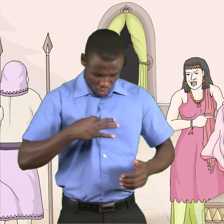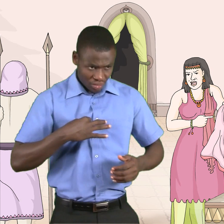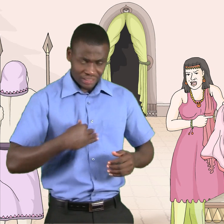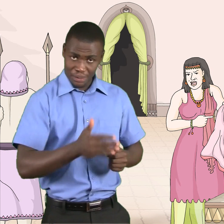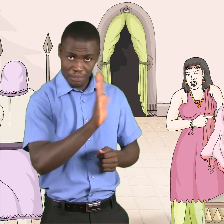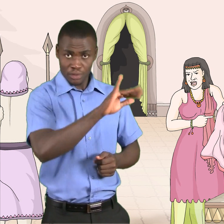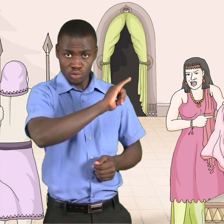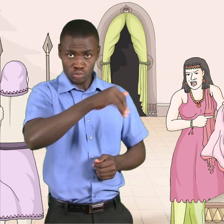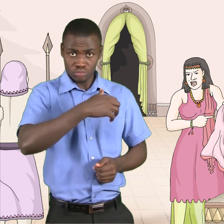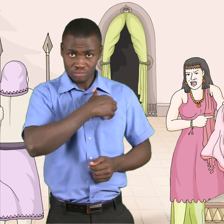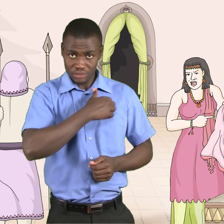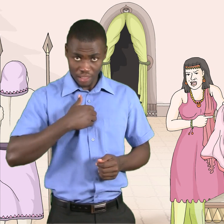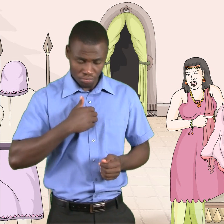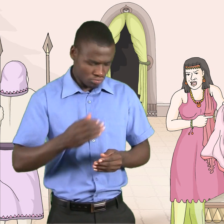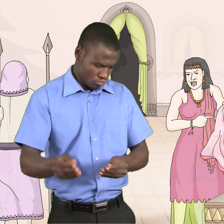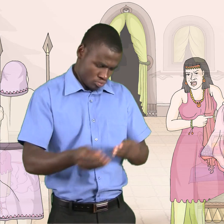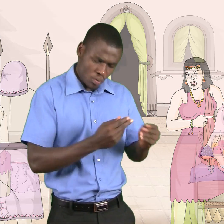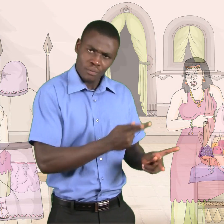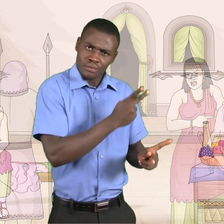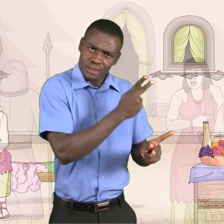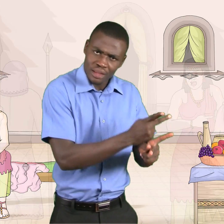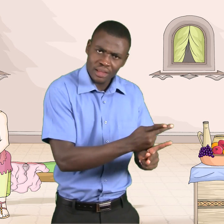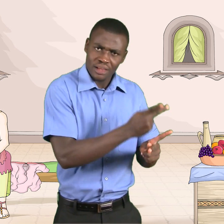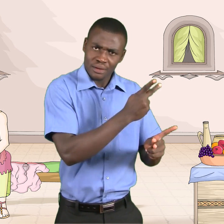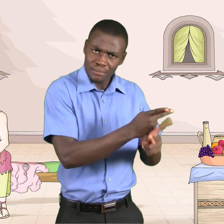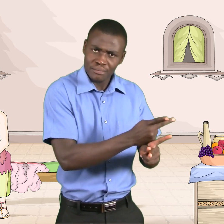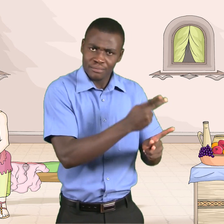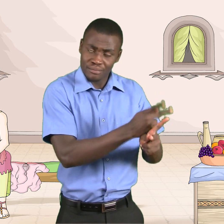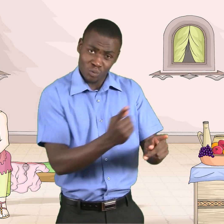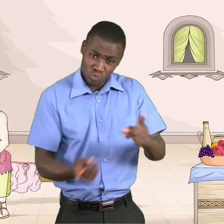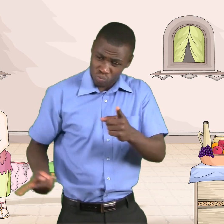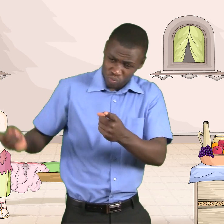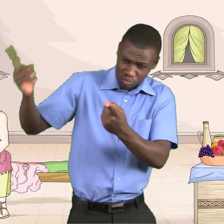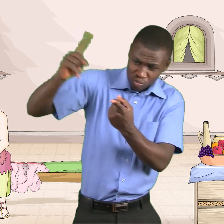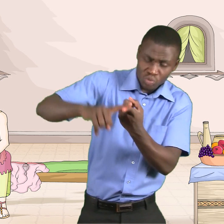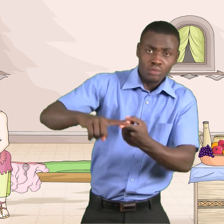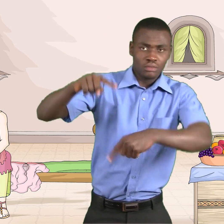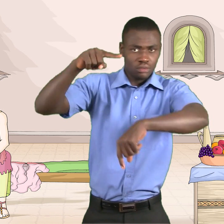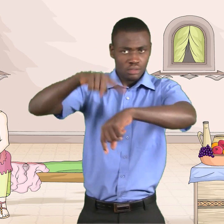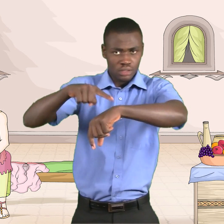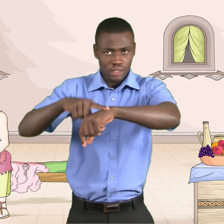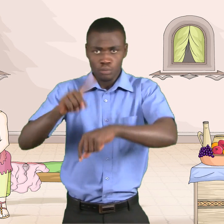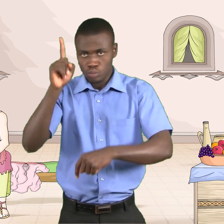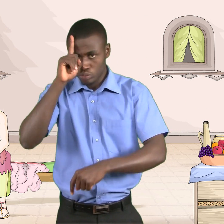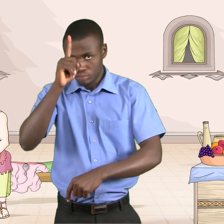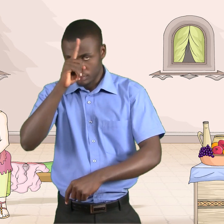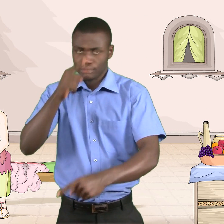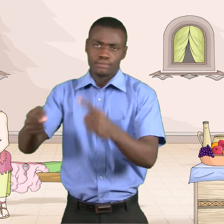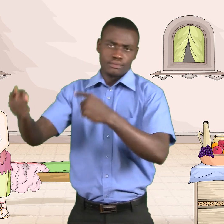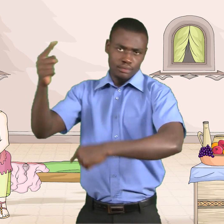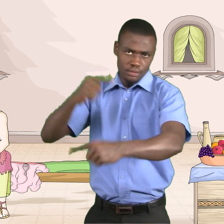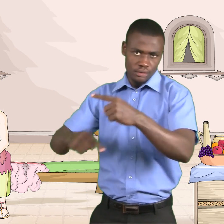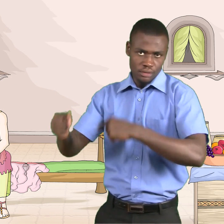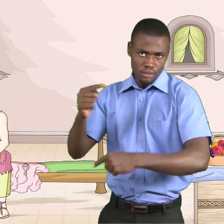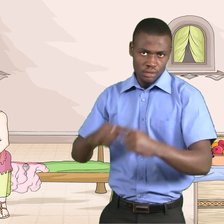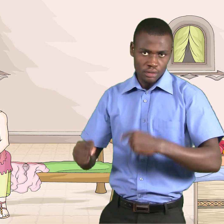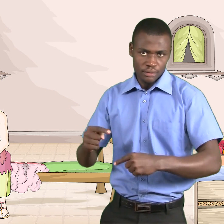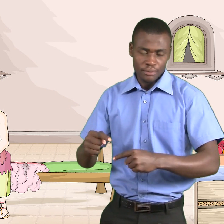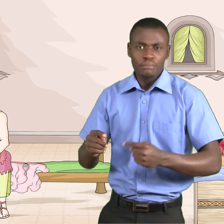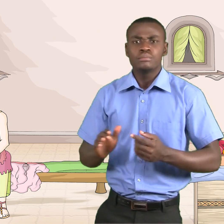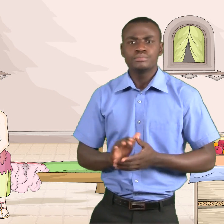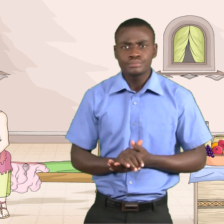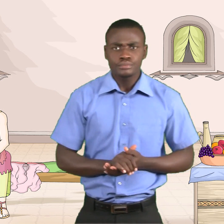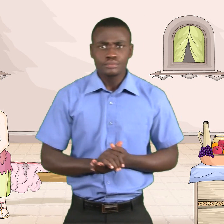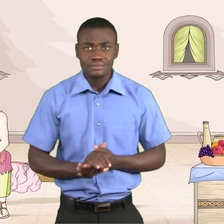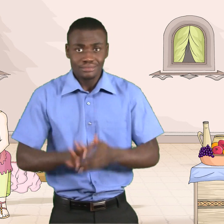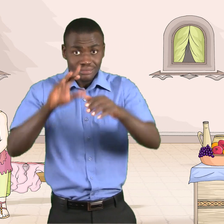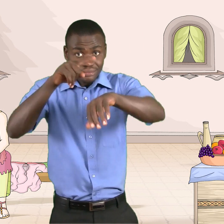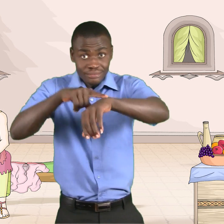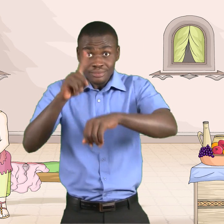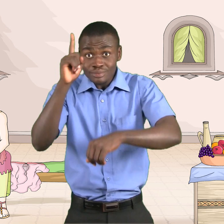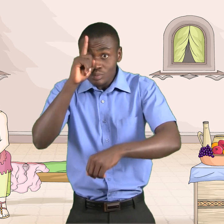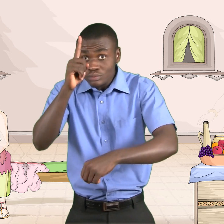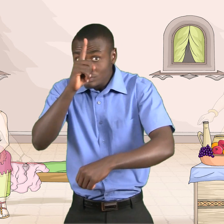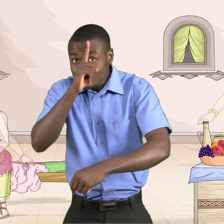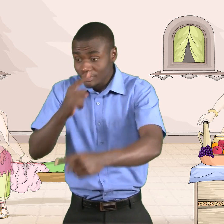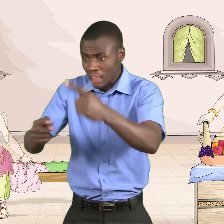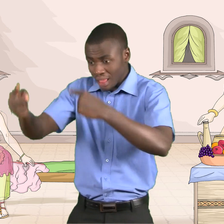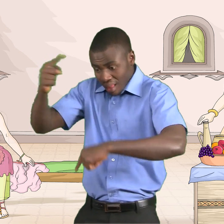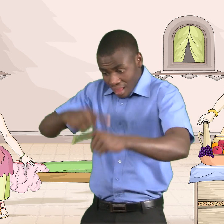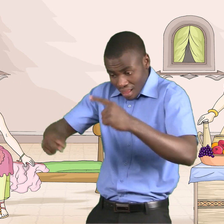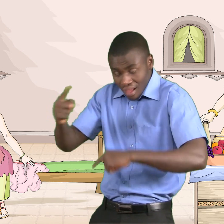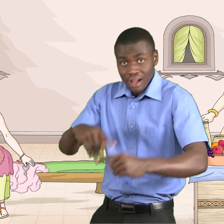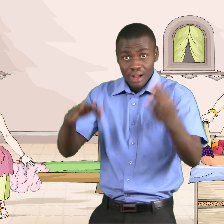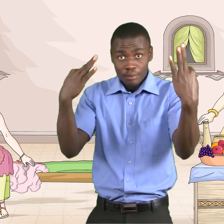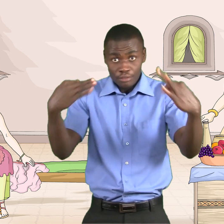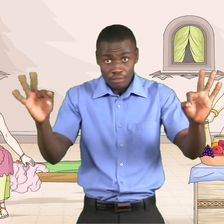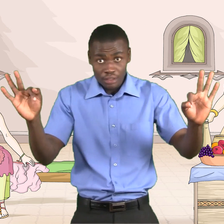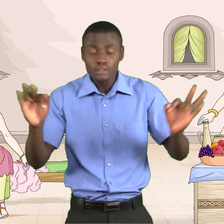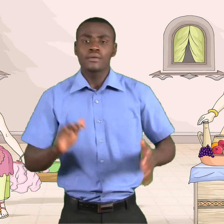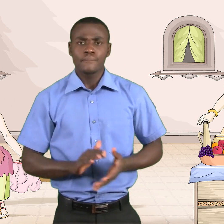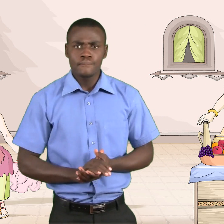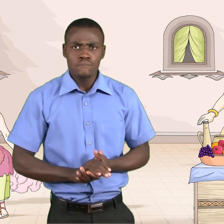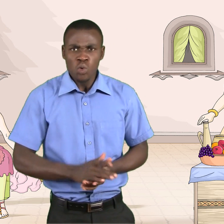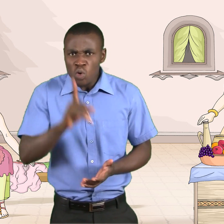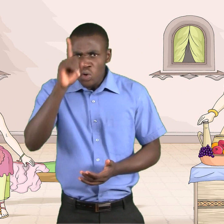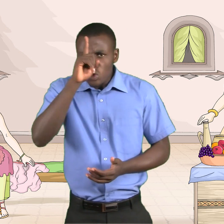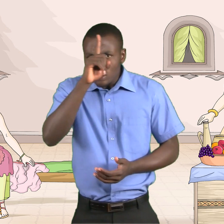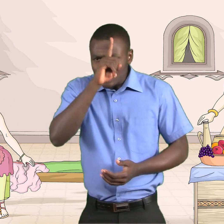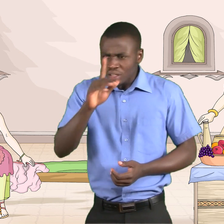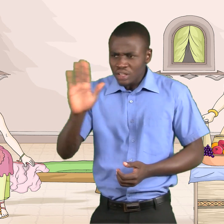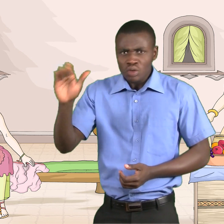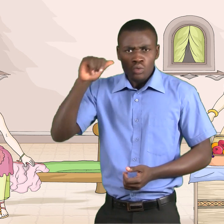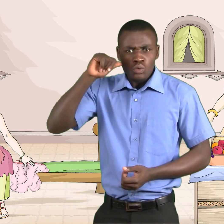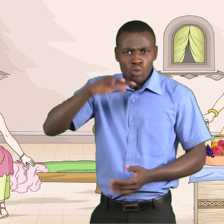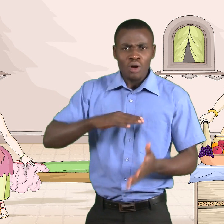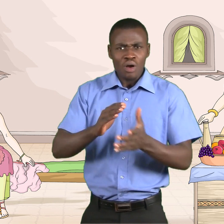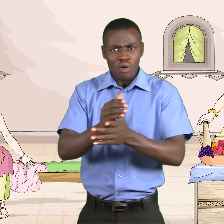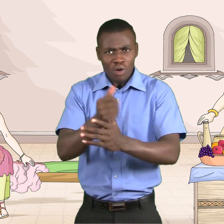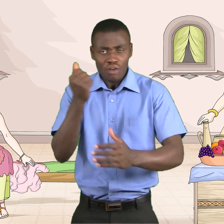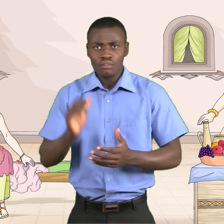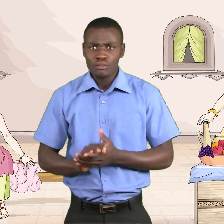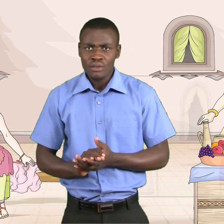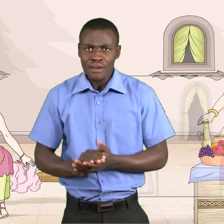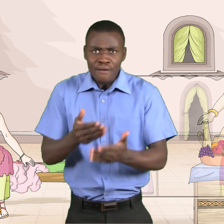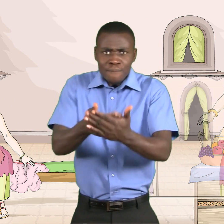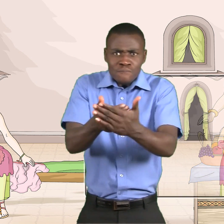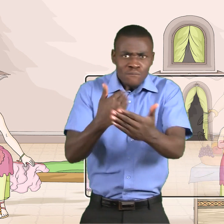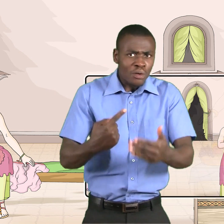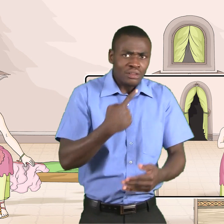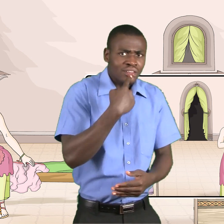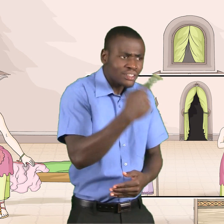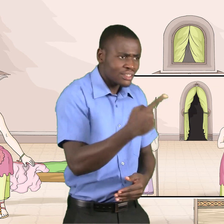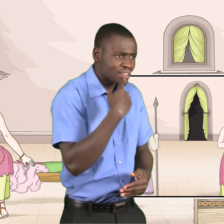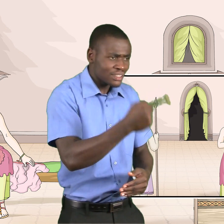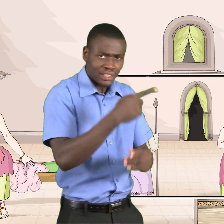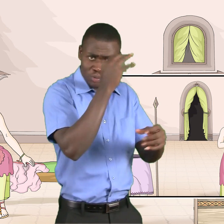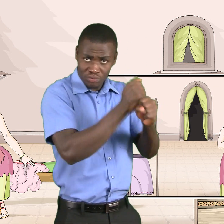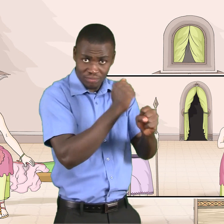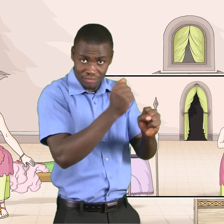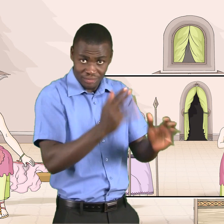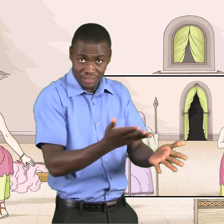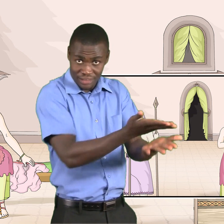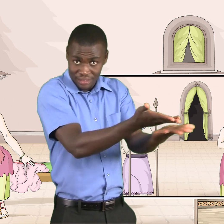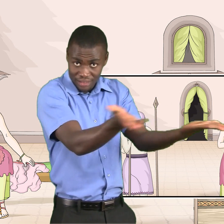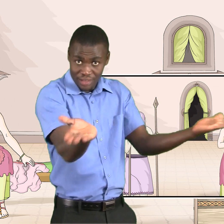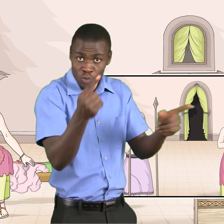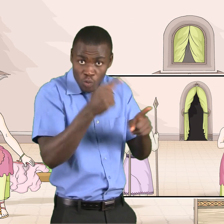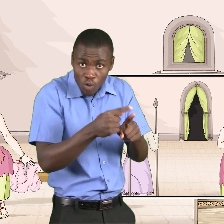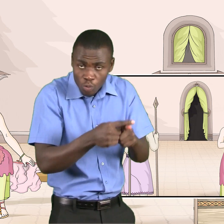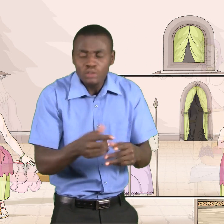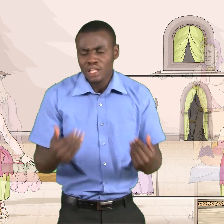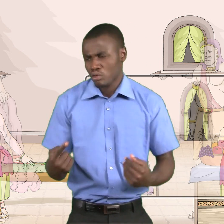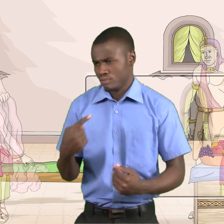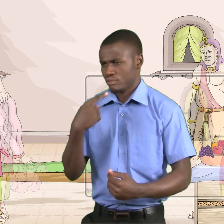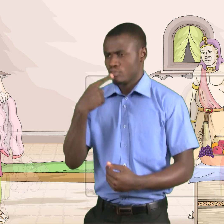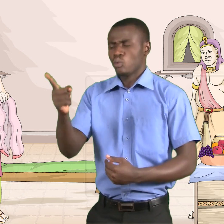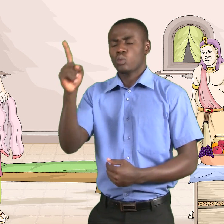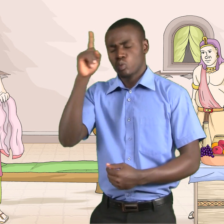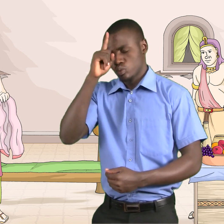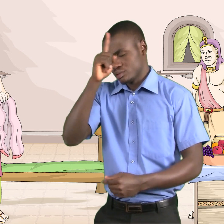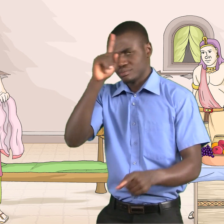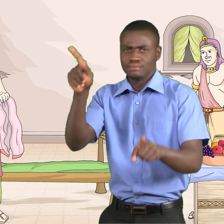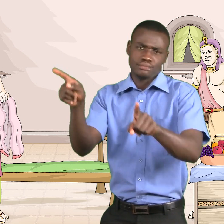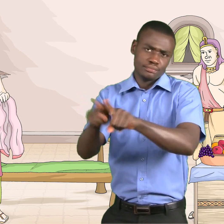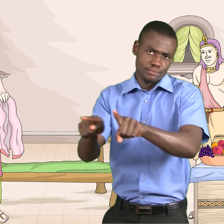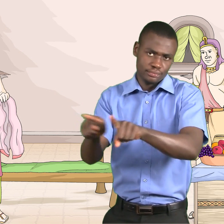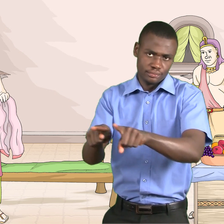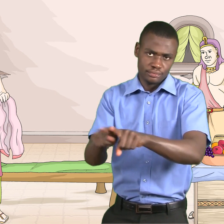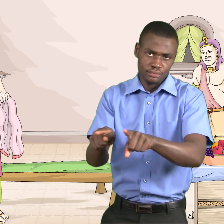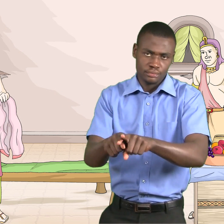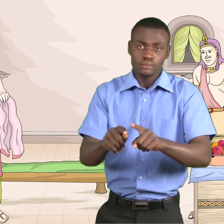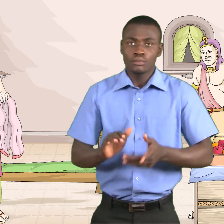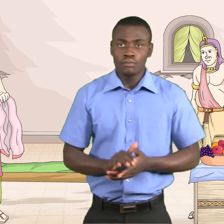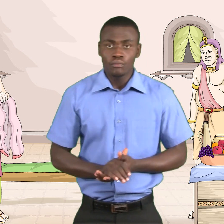So Potiphar’s wife kept Joseph’s cloak beside her until his master came home.